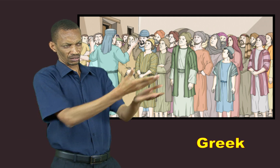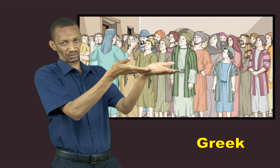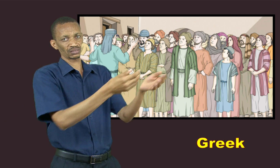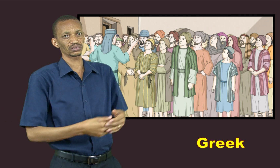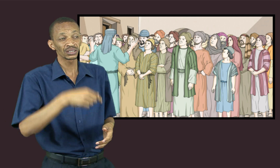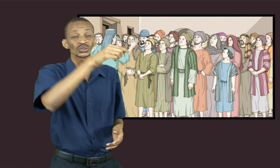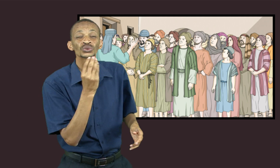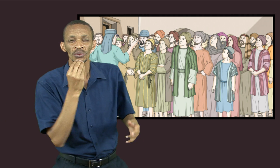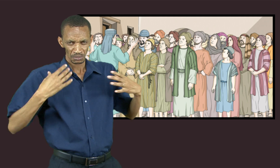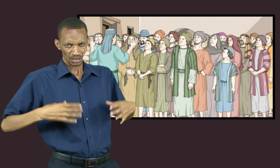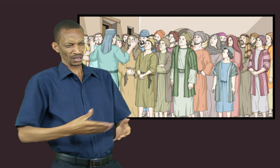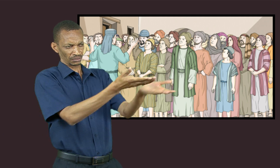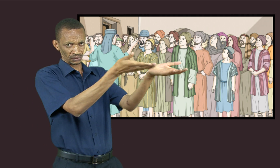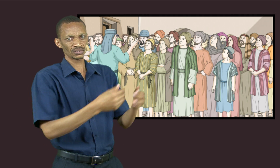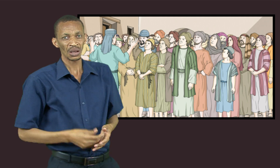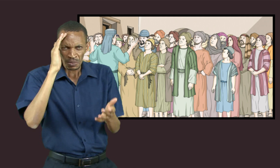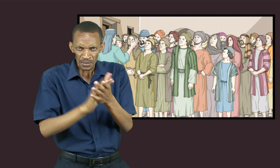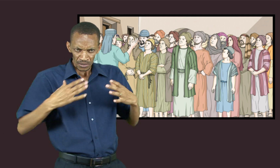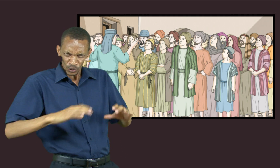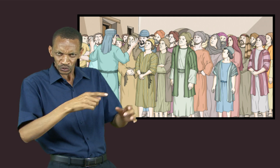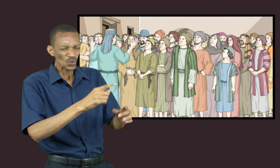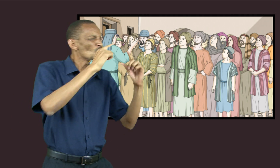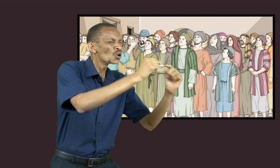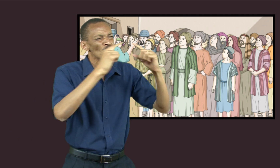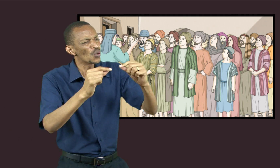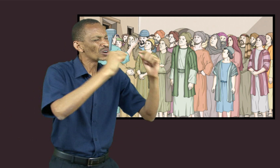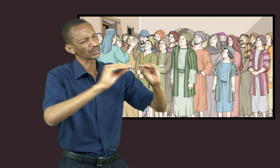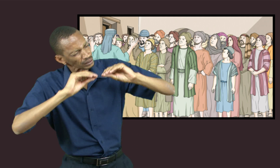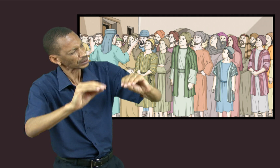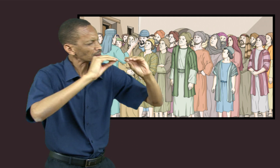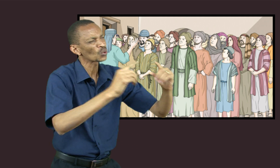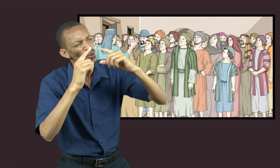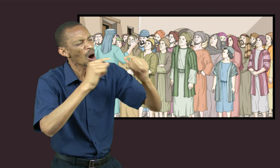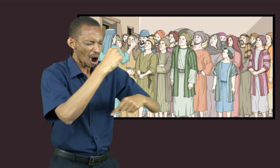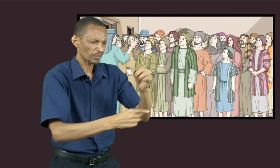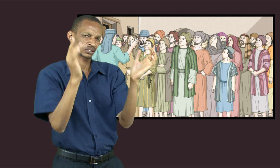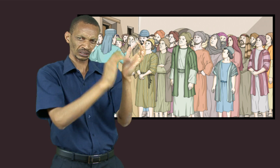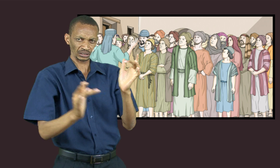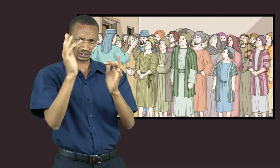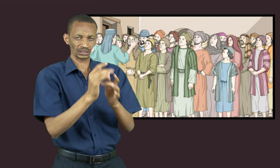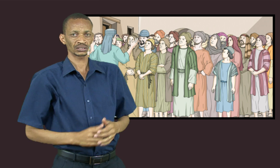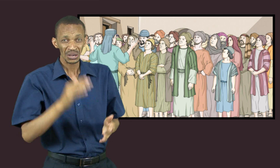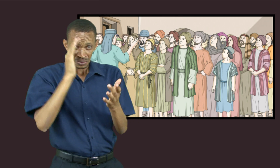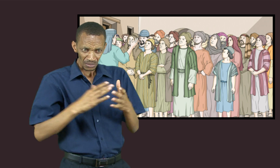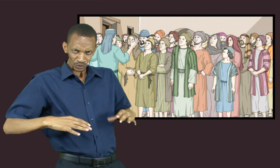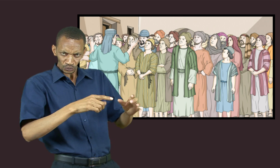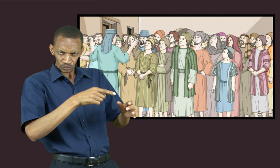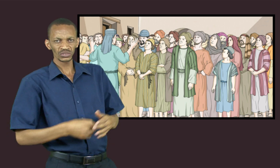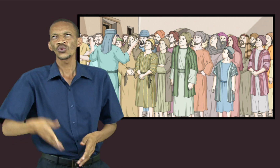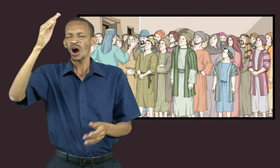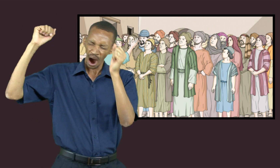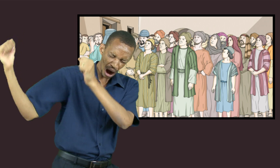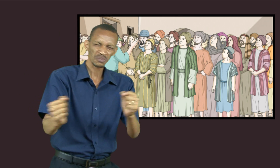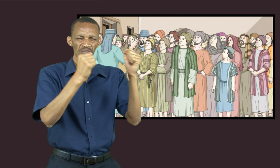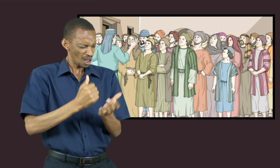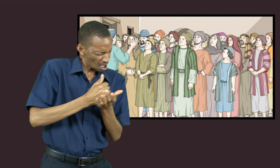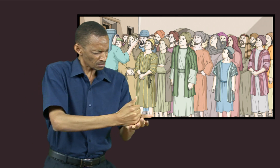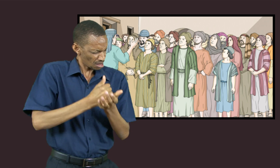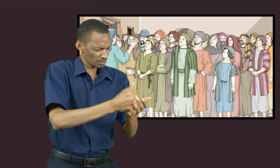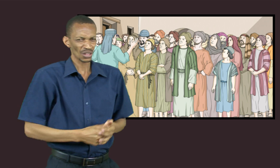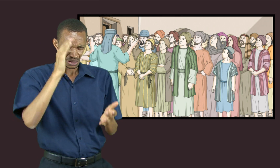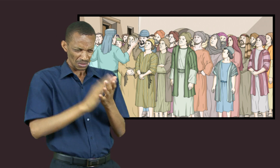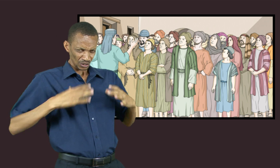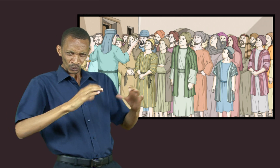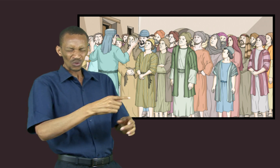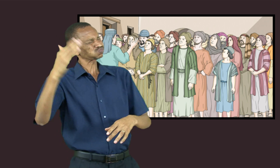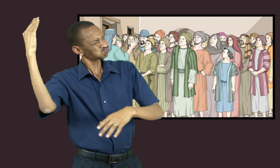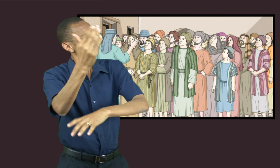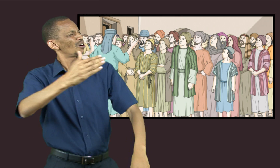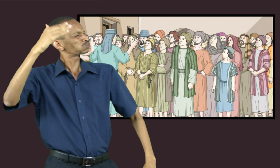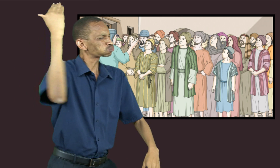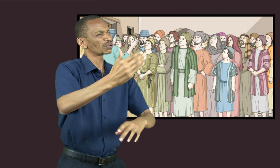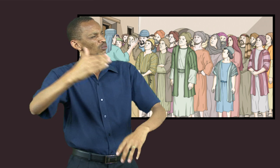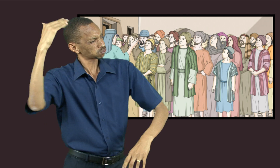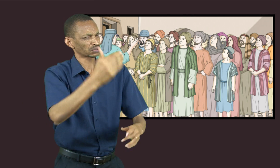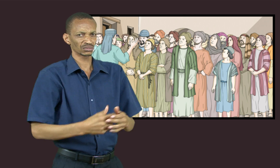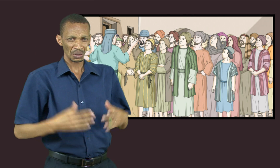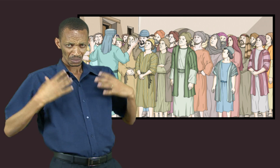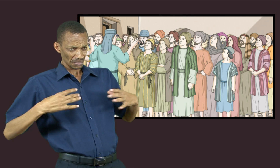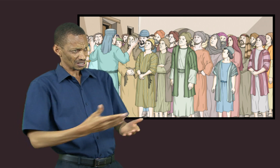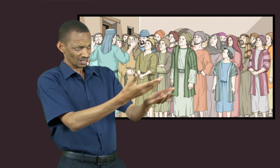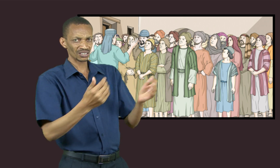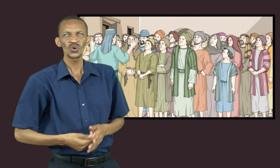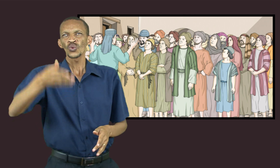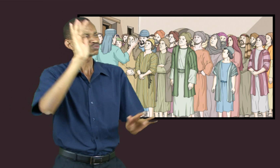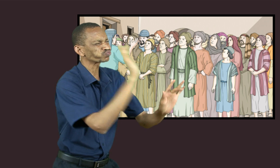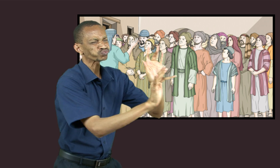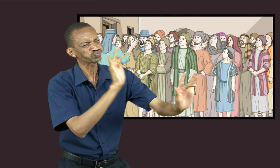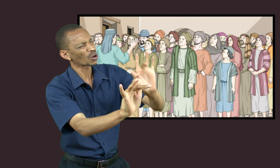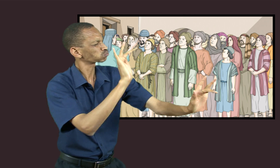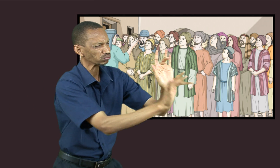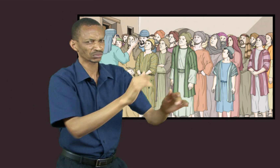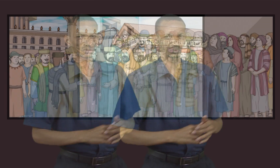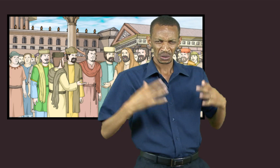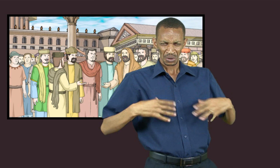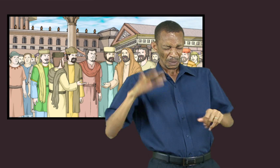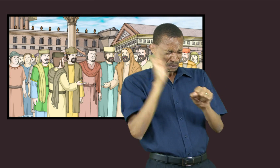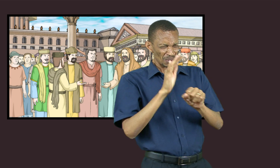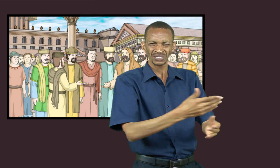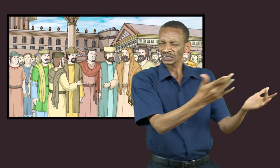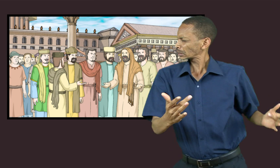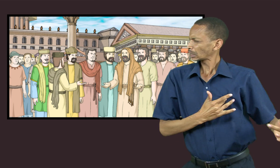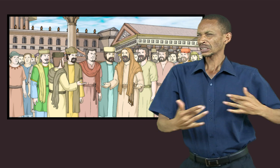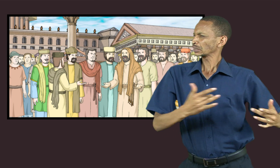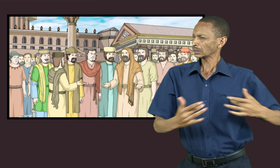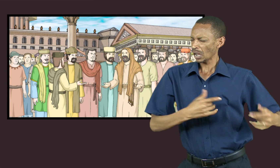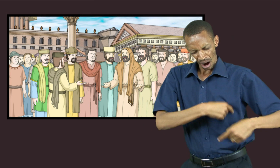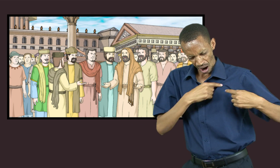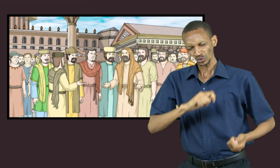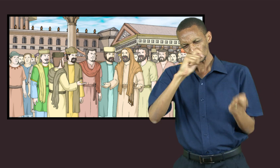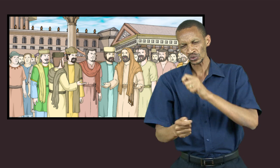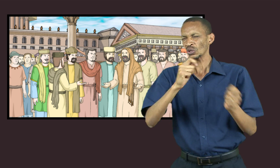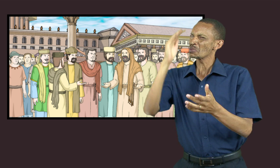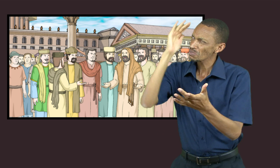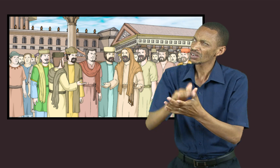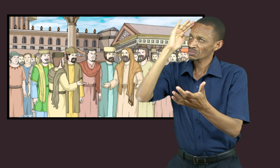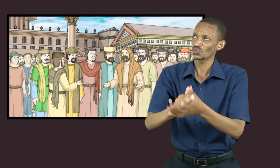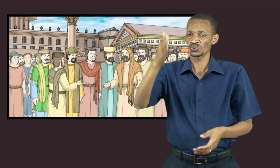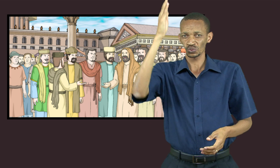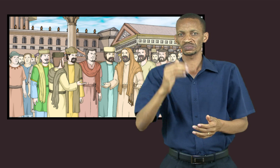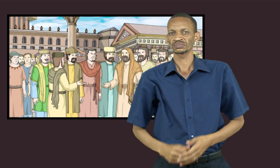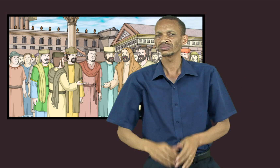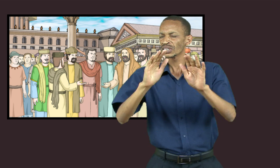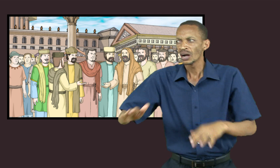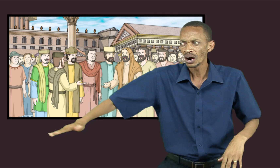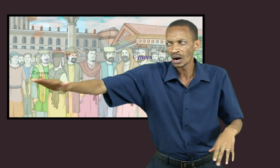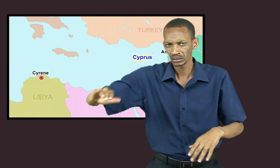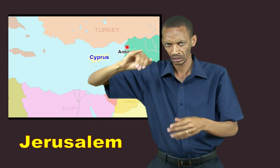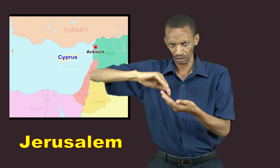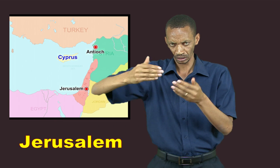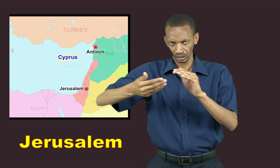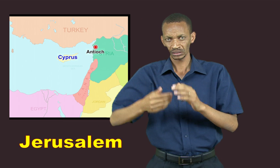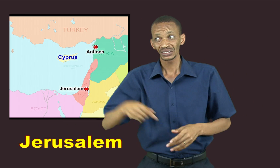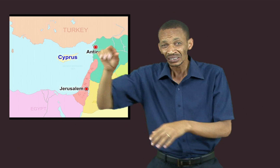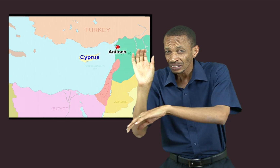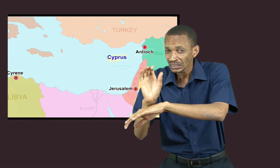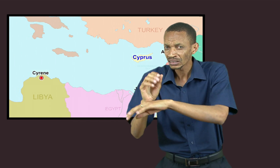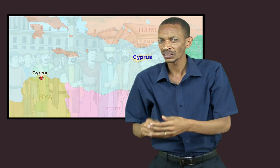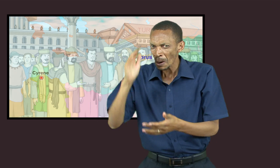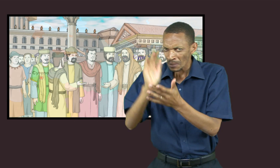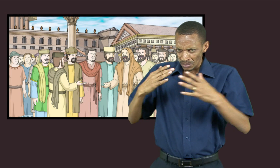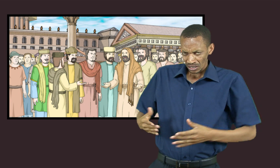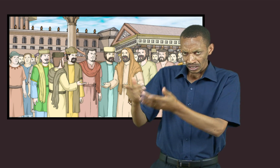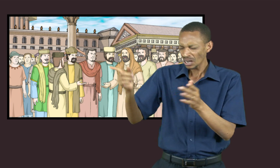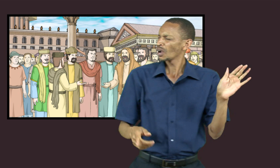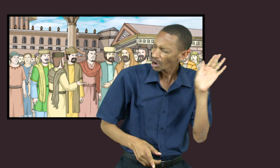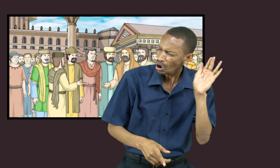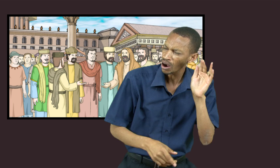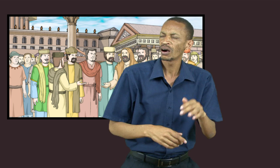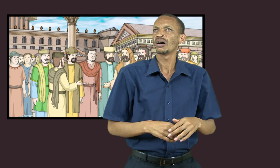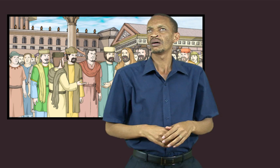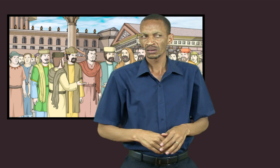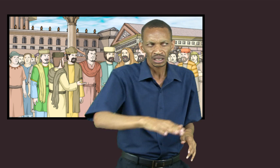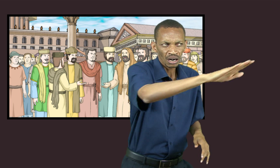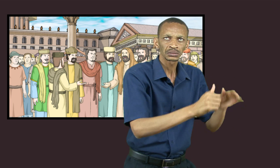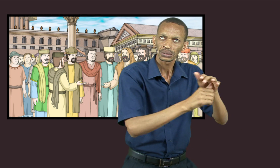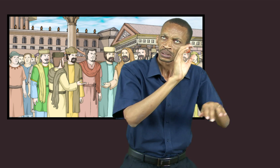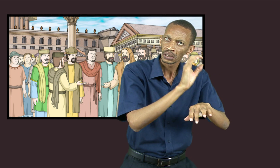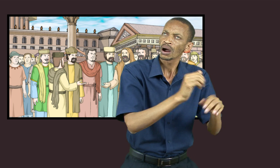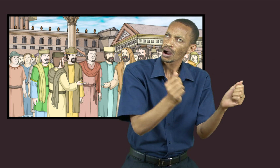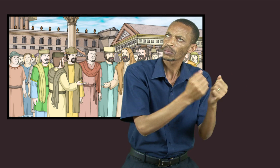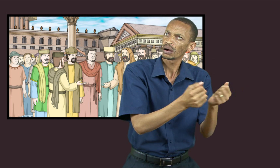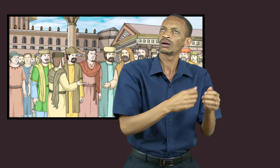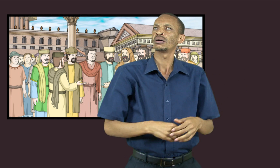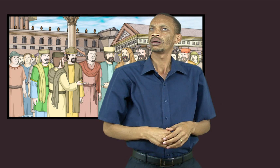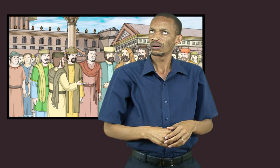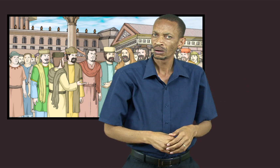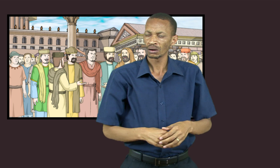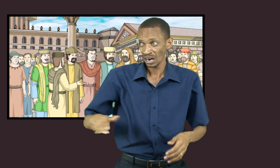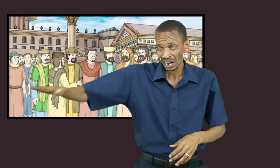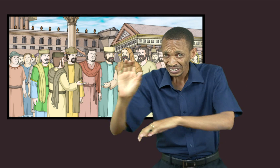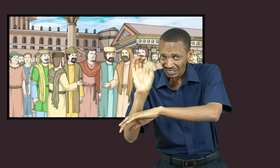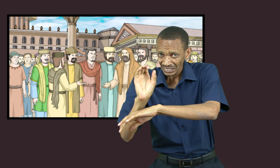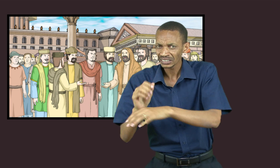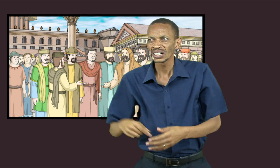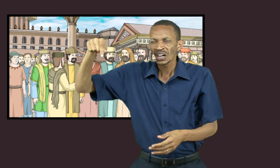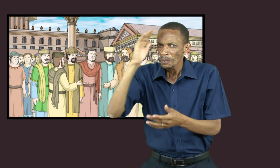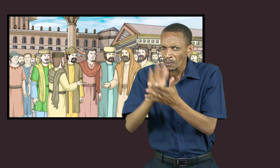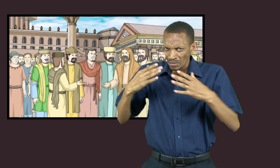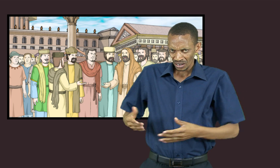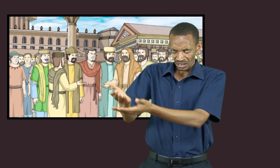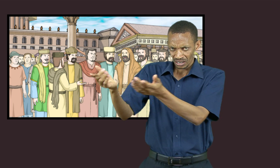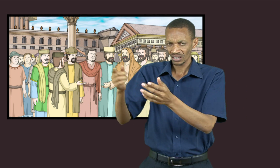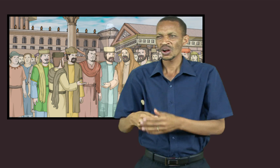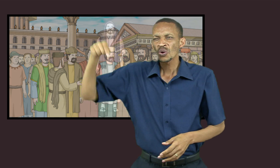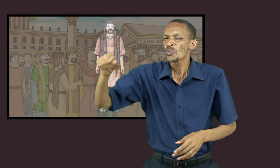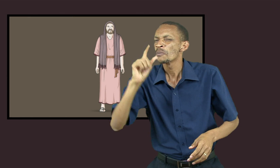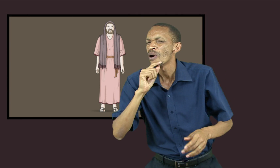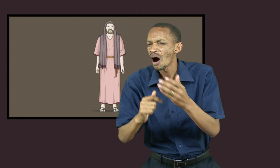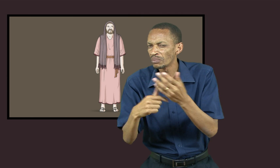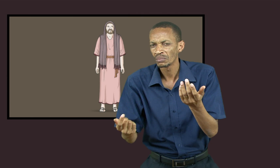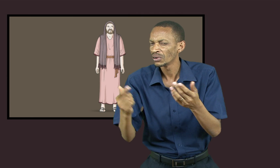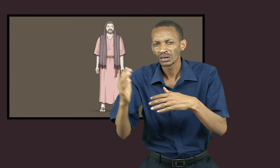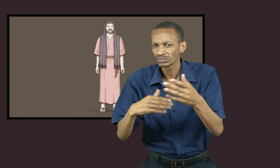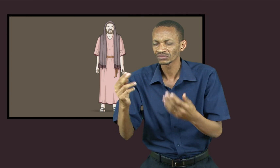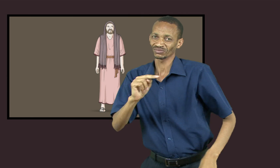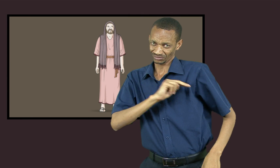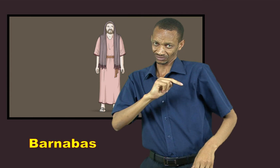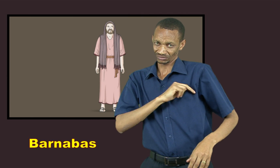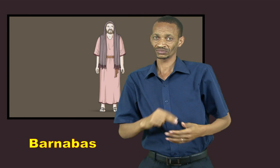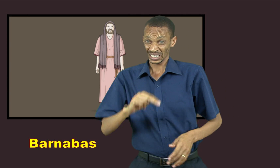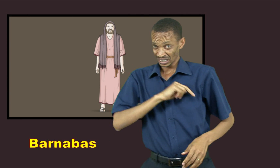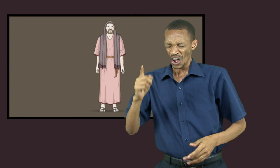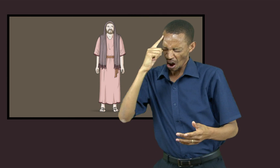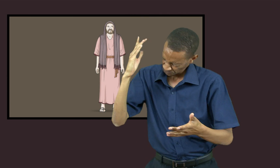The hand of the Lord was with them, and a great number of people believed and turned to the Lord. When news of this reached the ears of the church in Jerusalem, they sent Barnabas to Antioch.